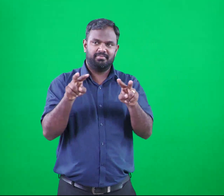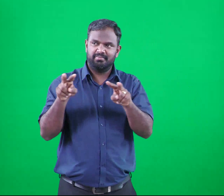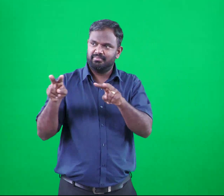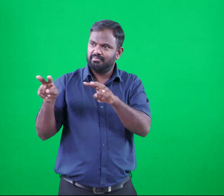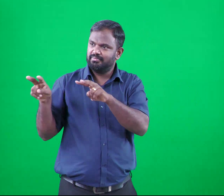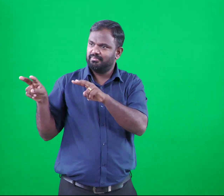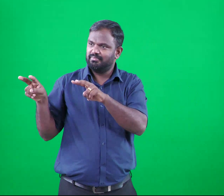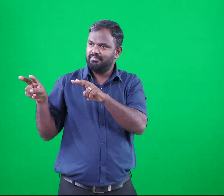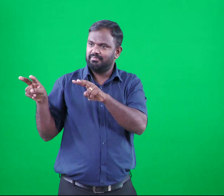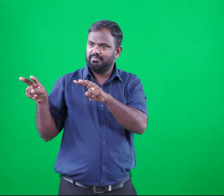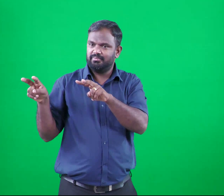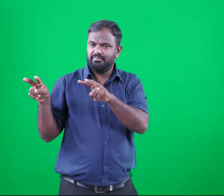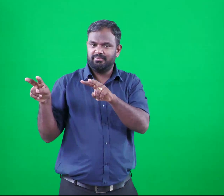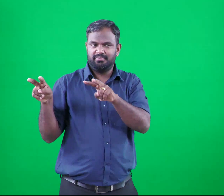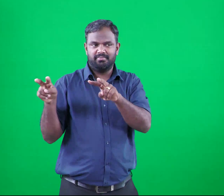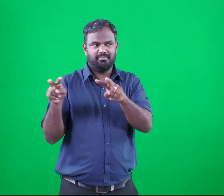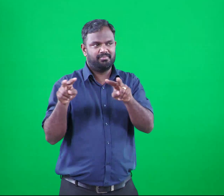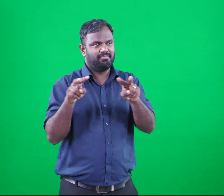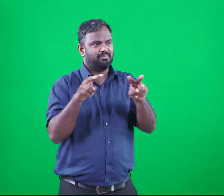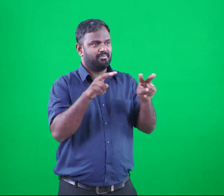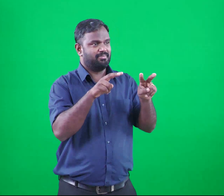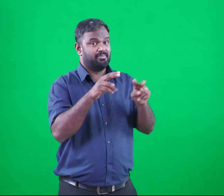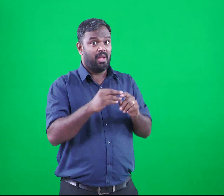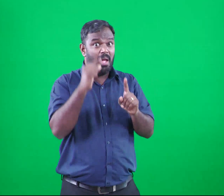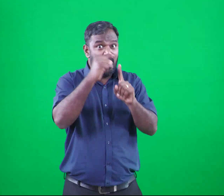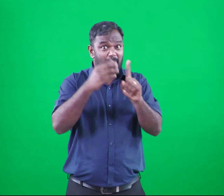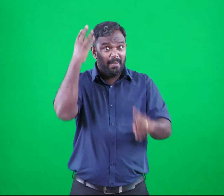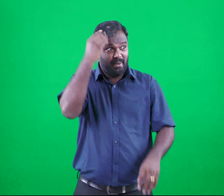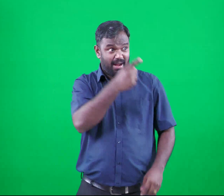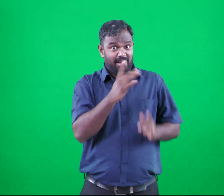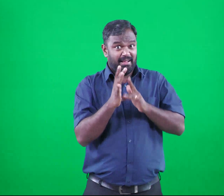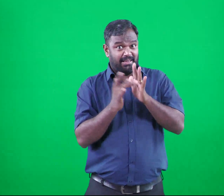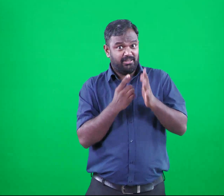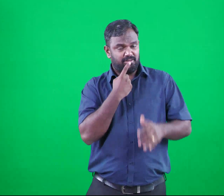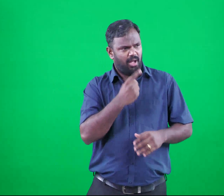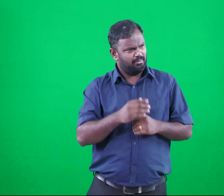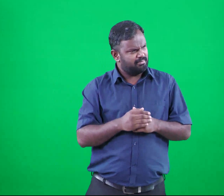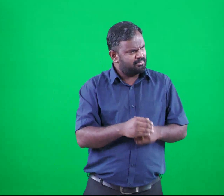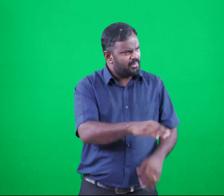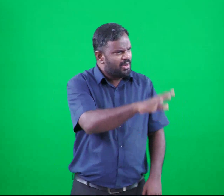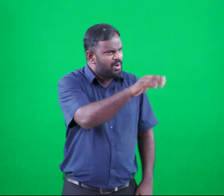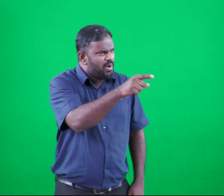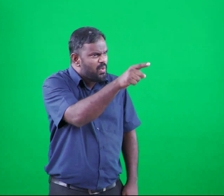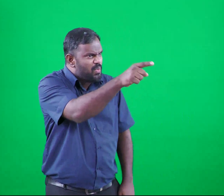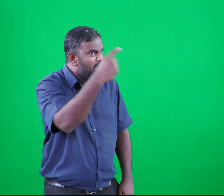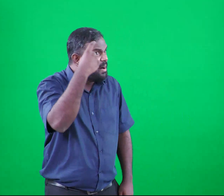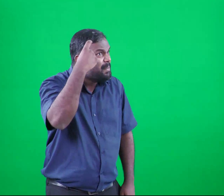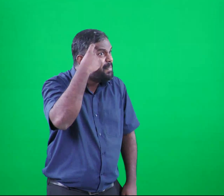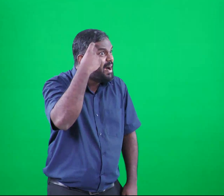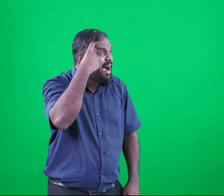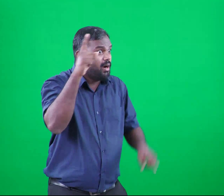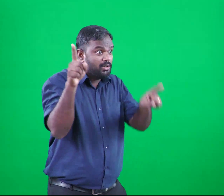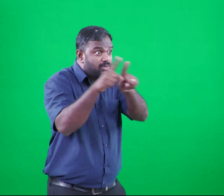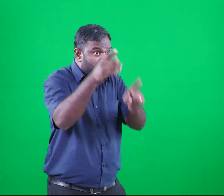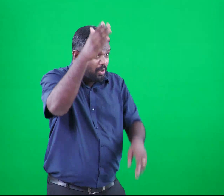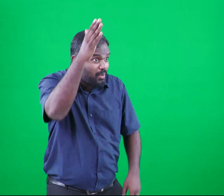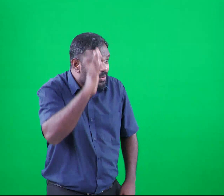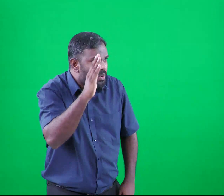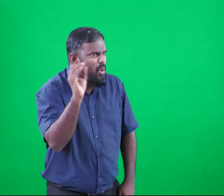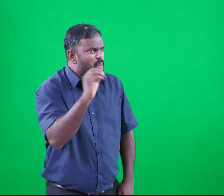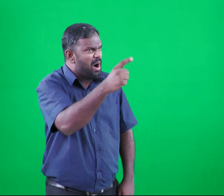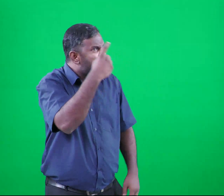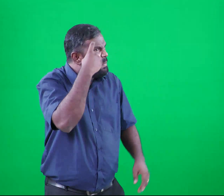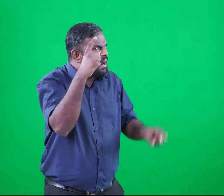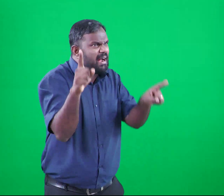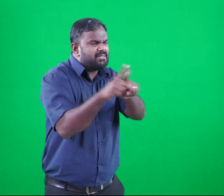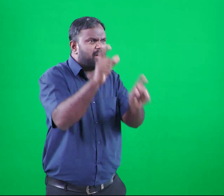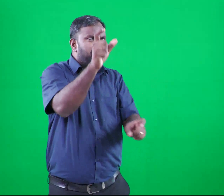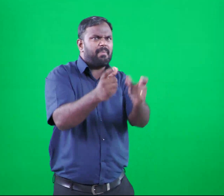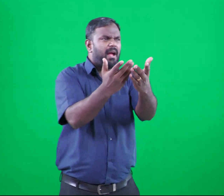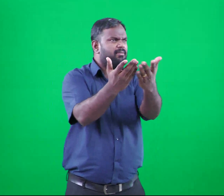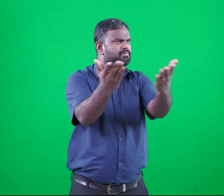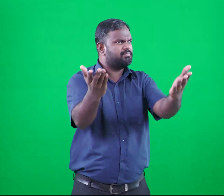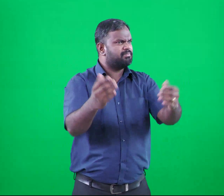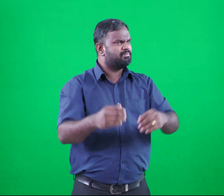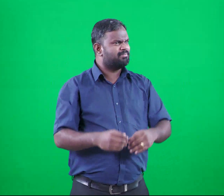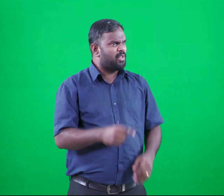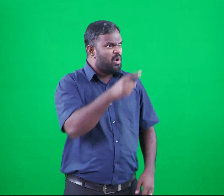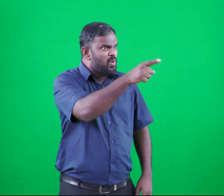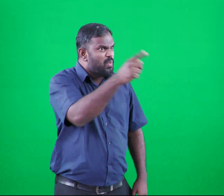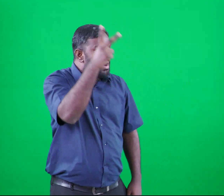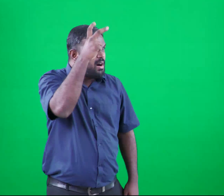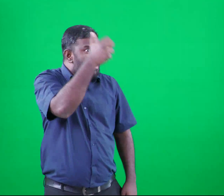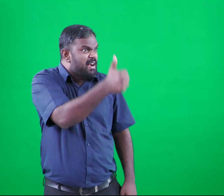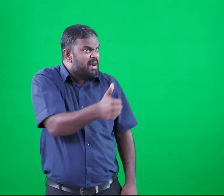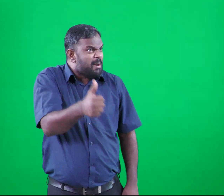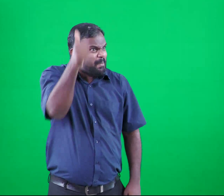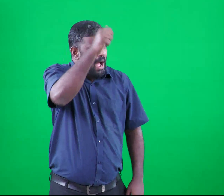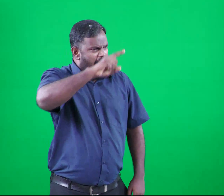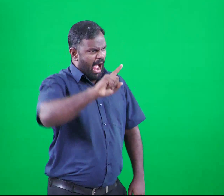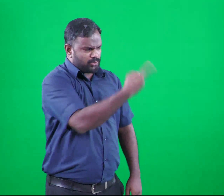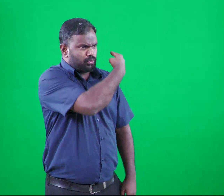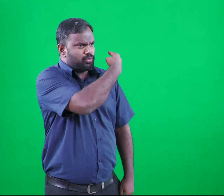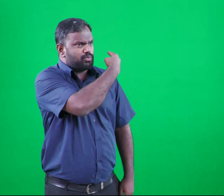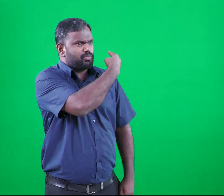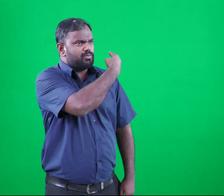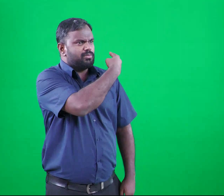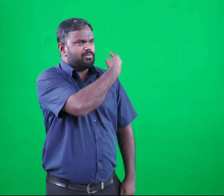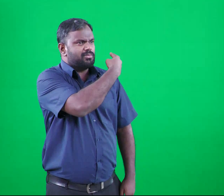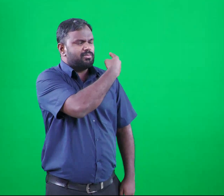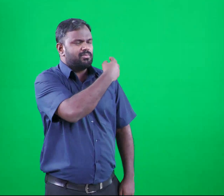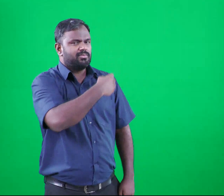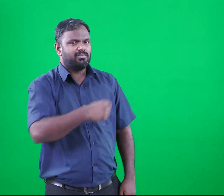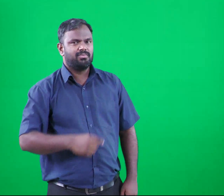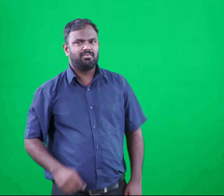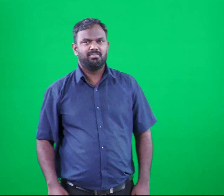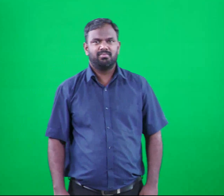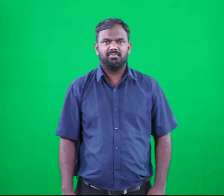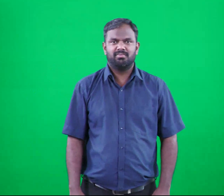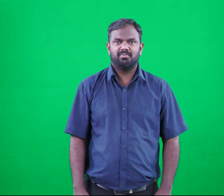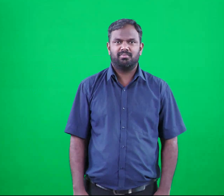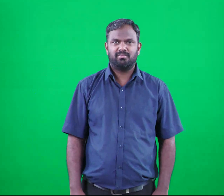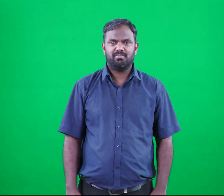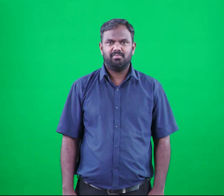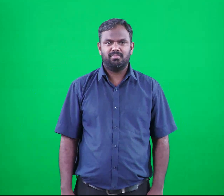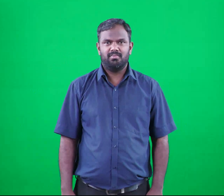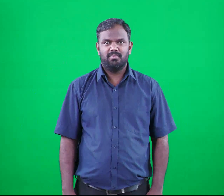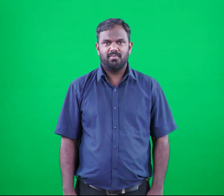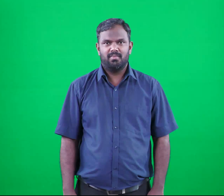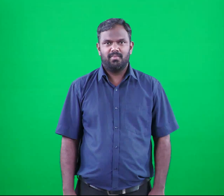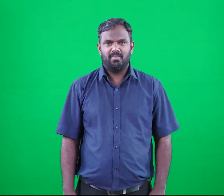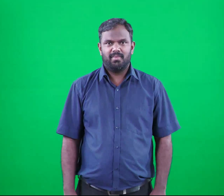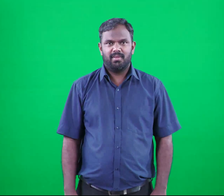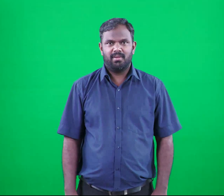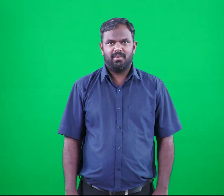For you do not have in mind the things of God, but the things of men."